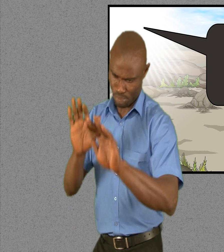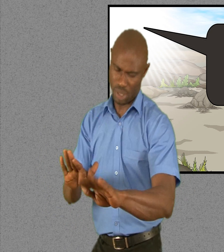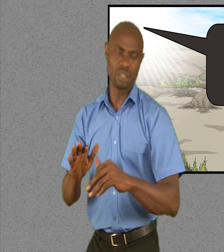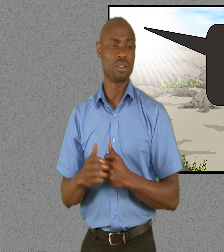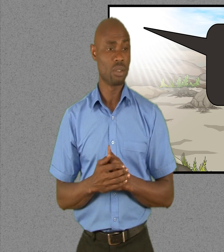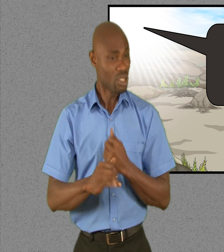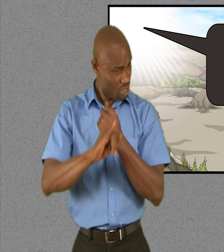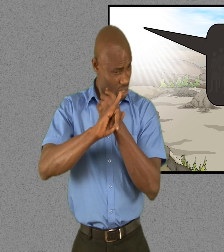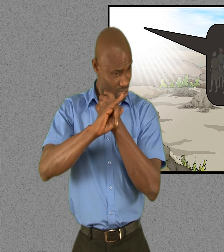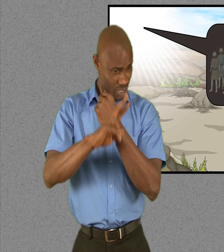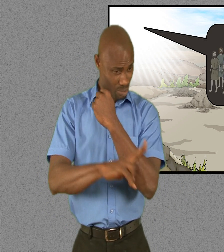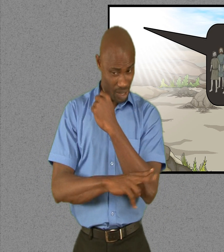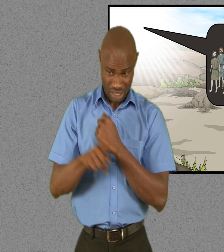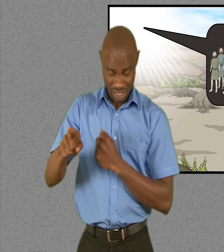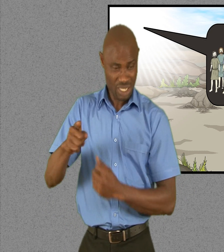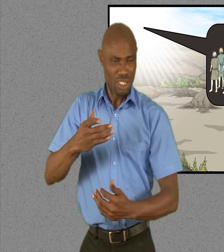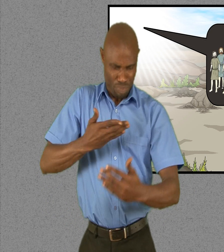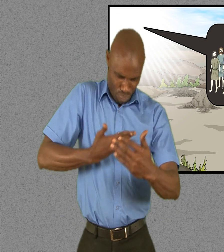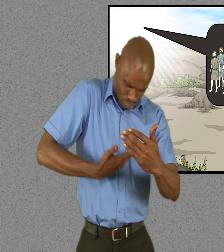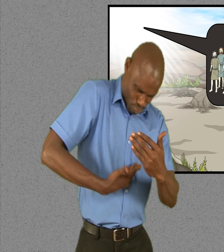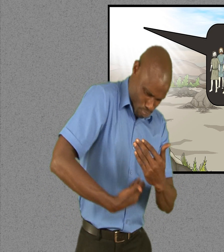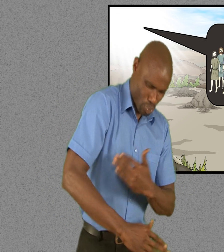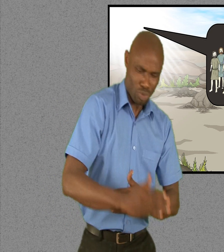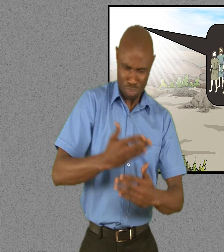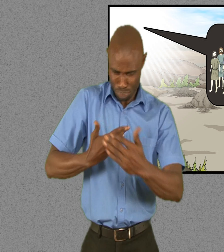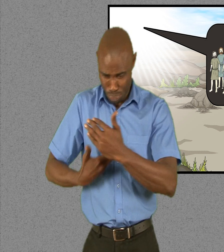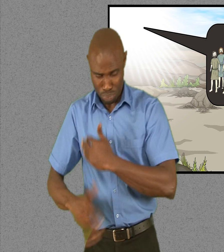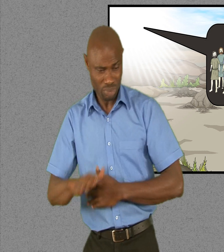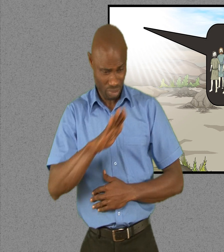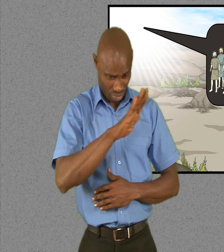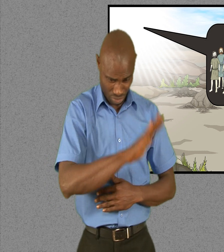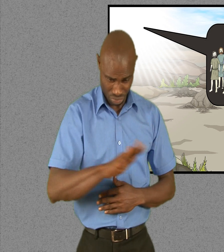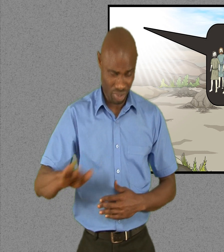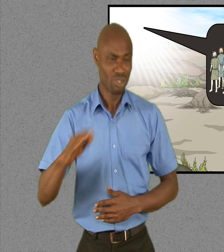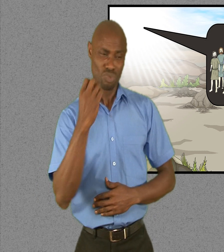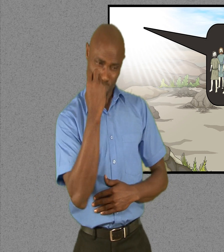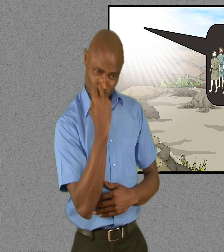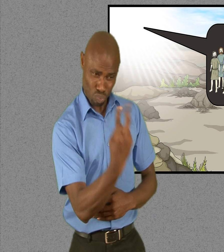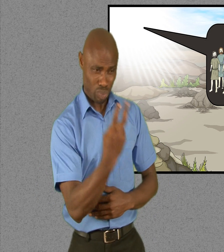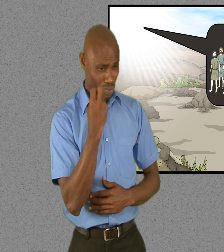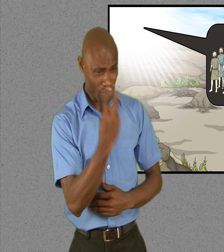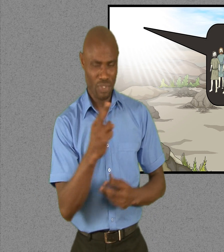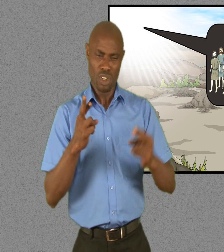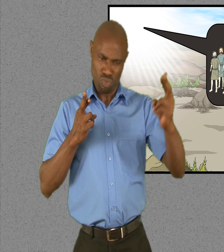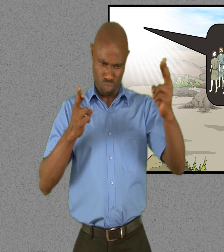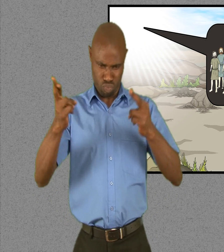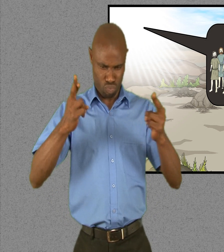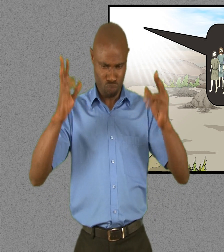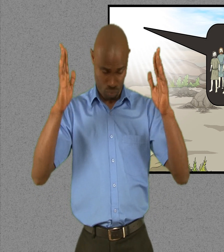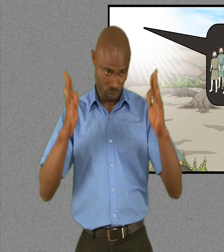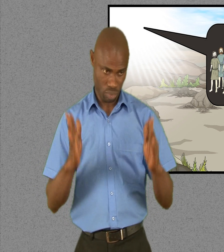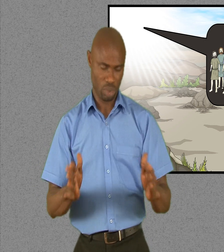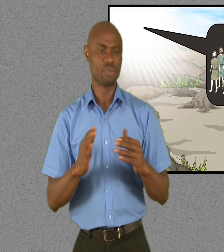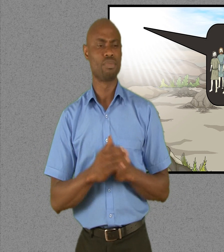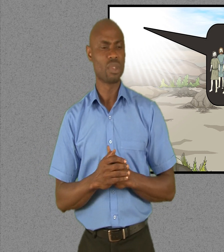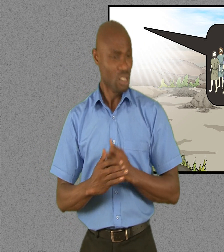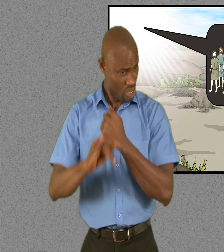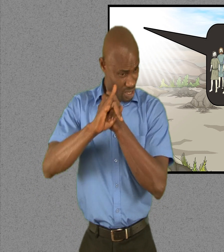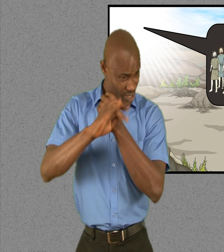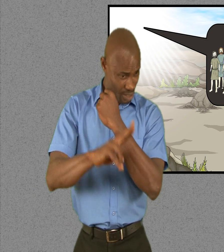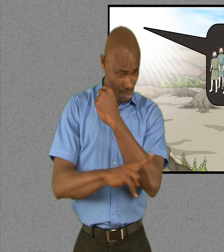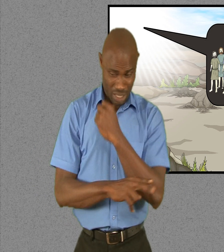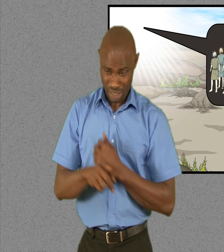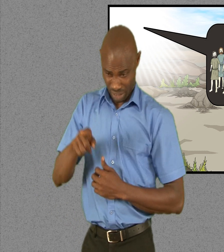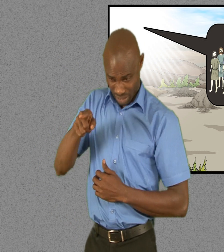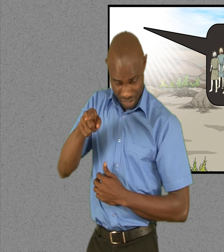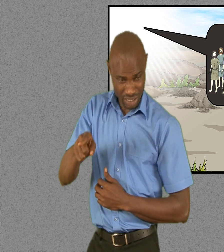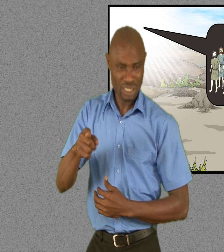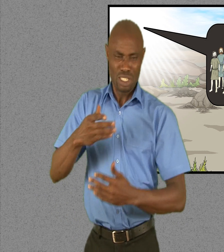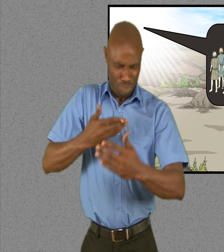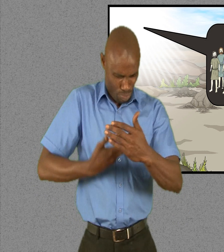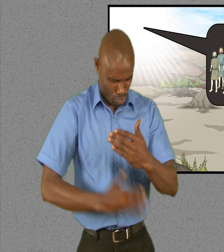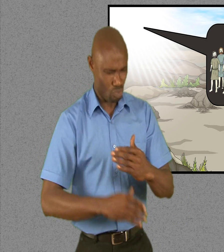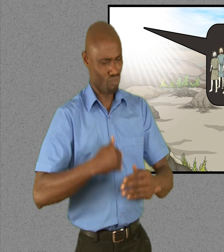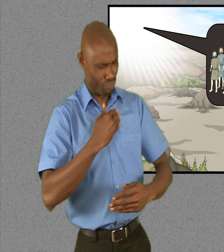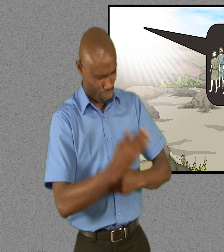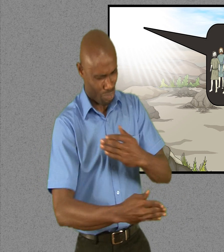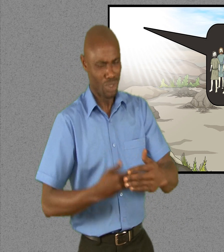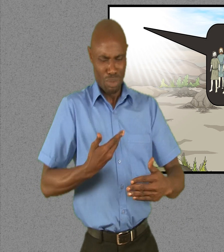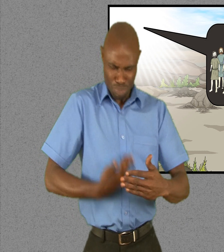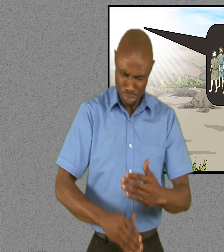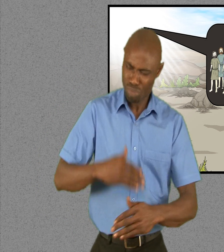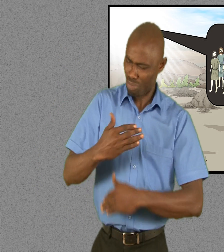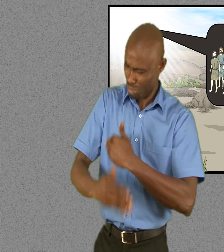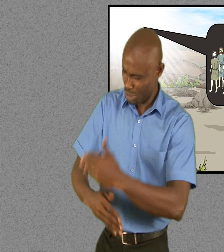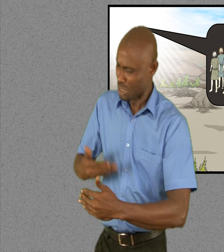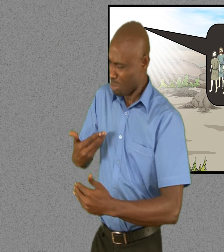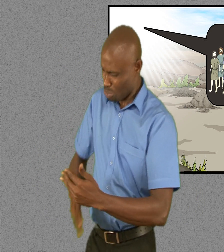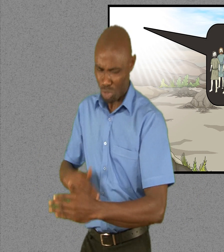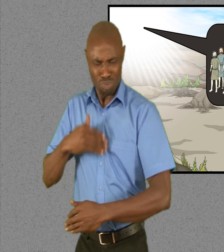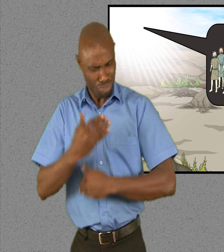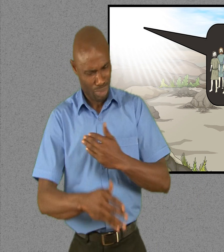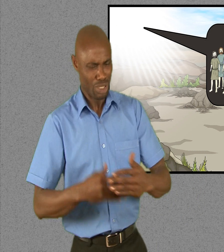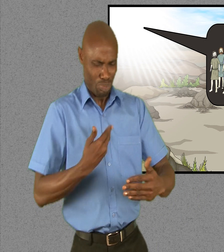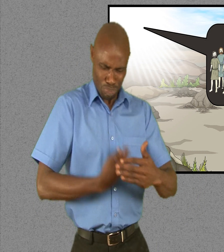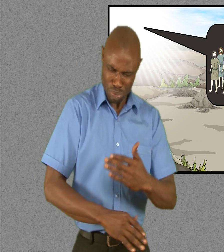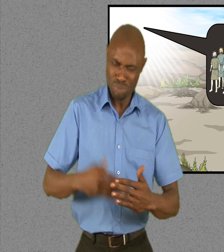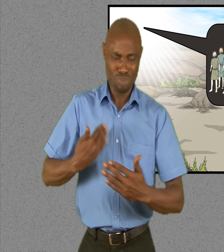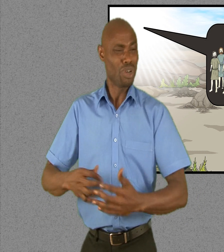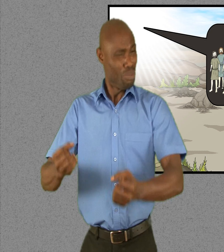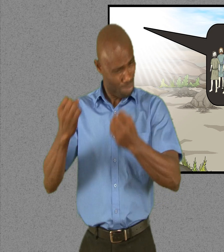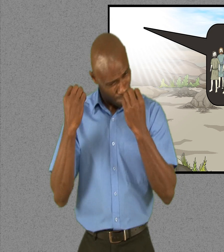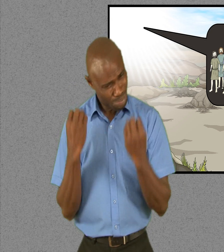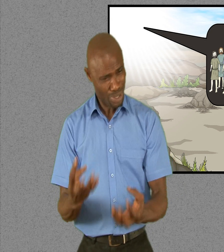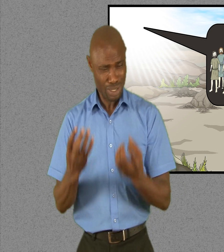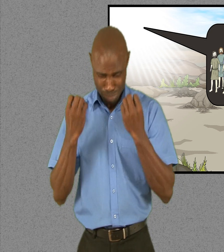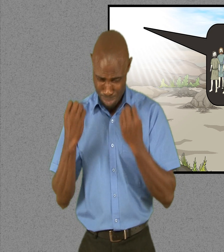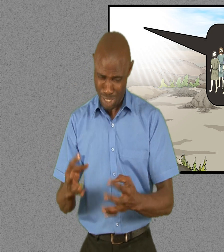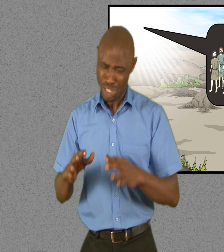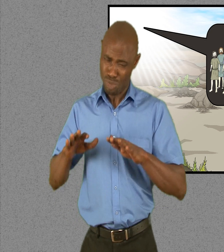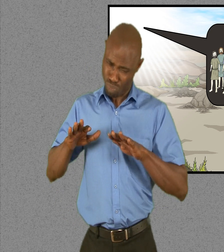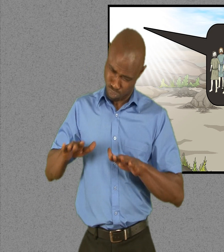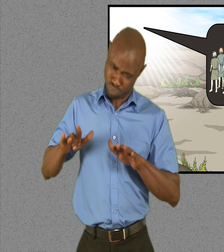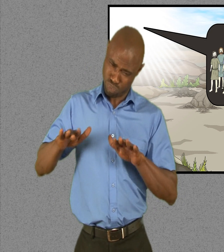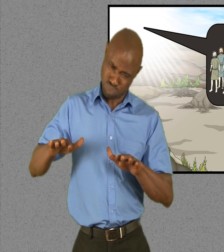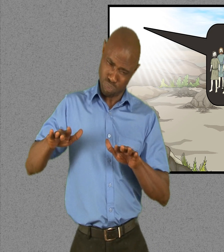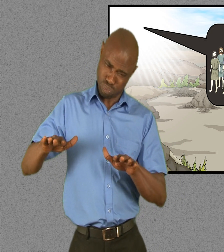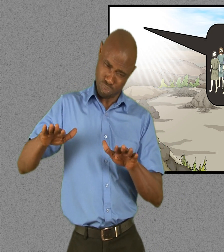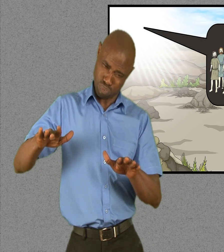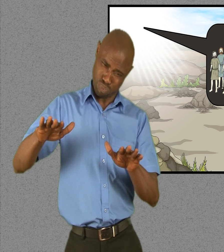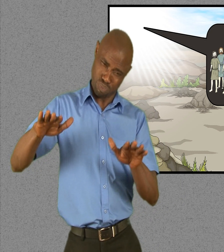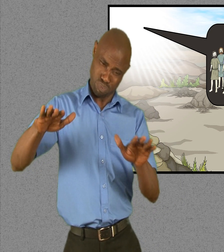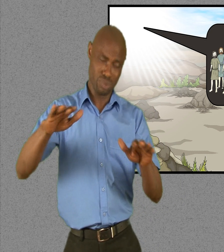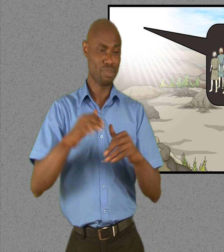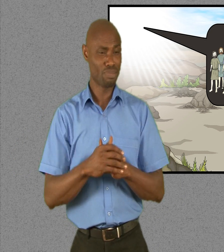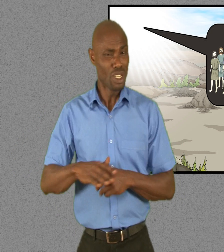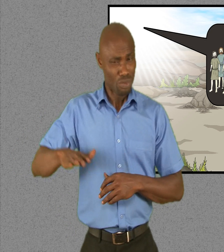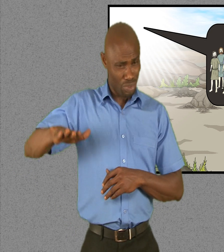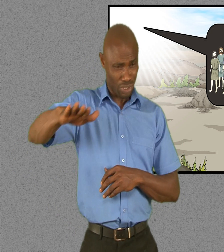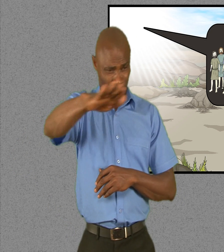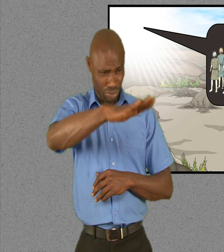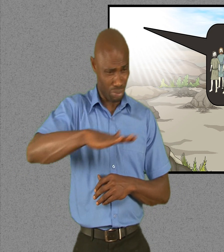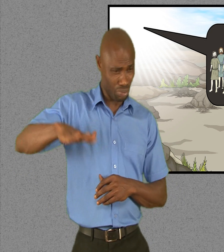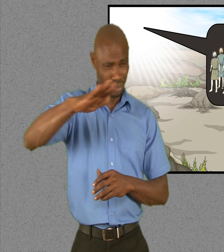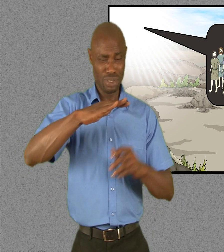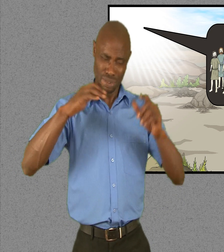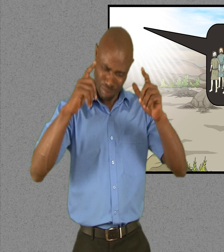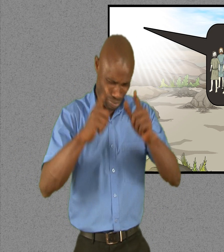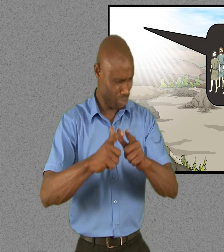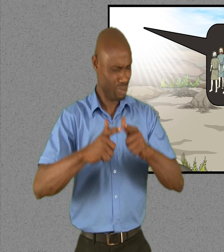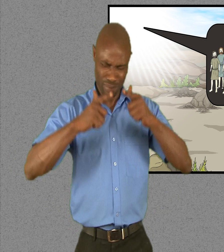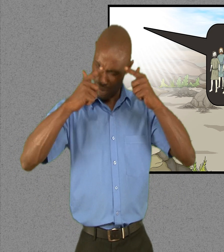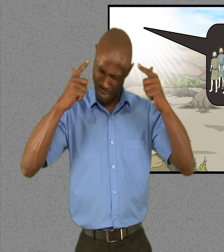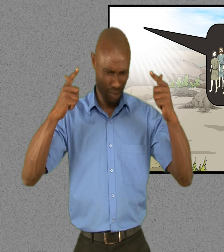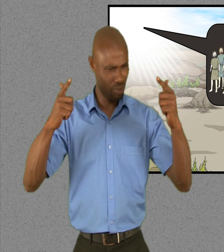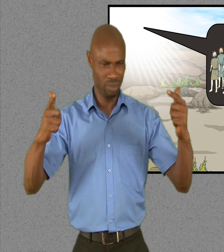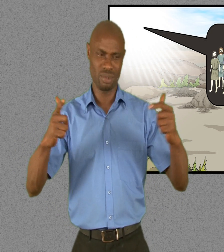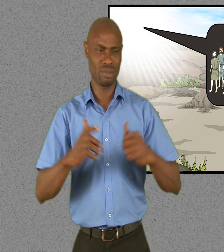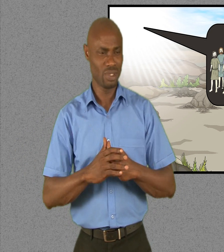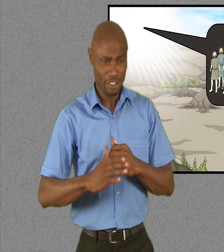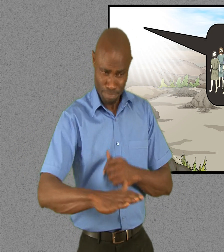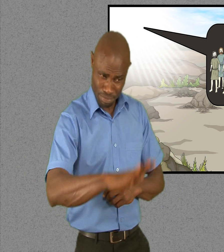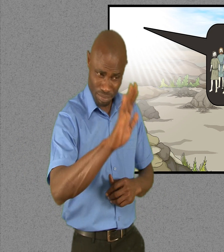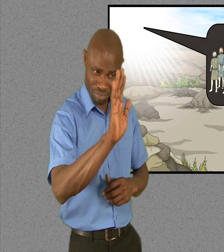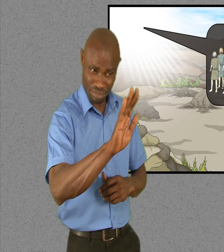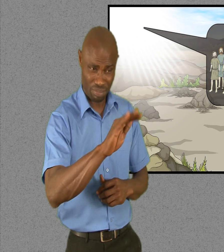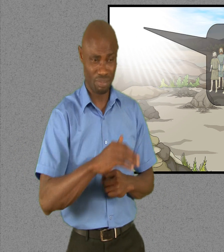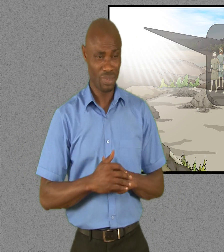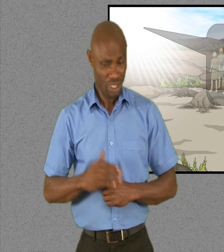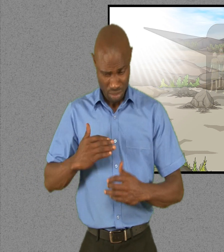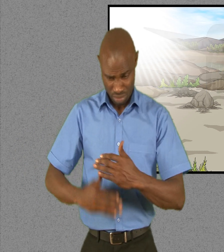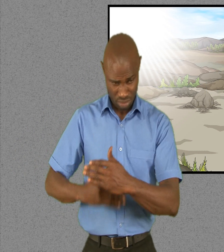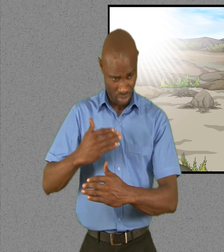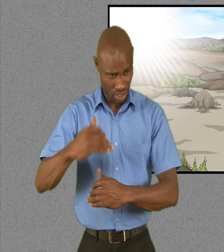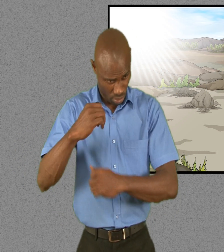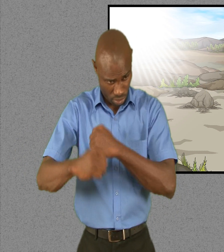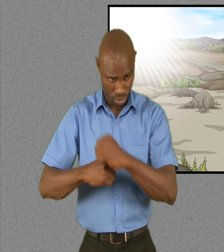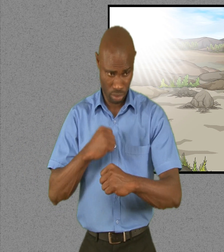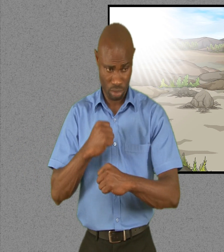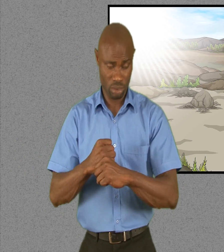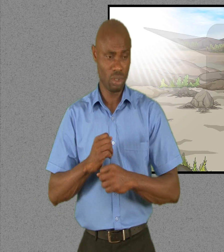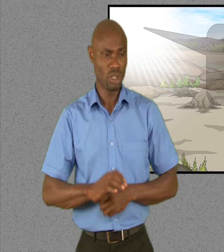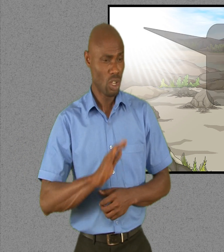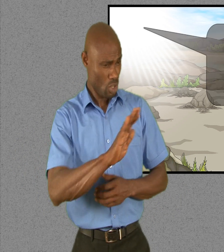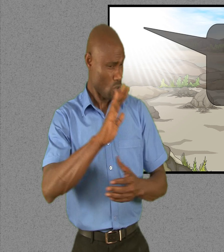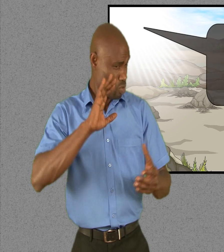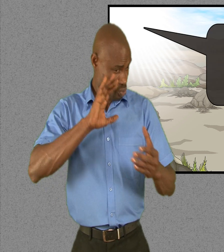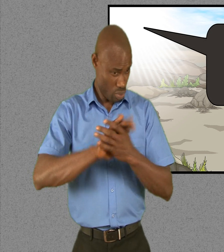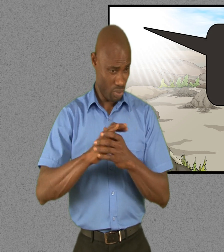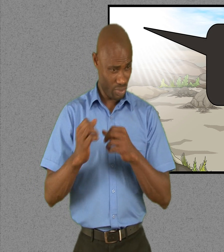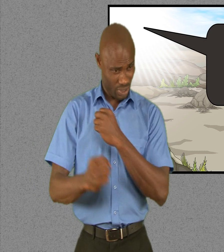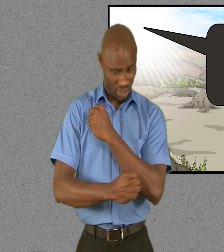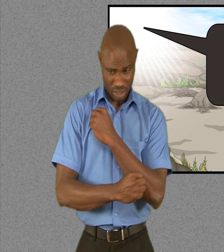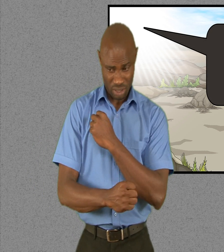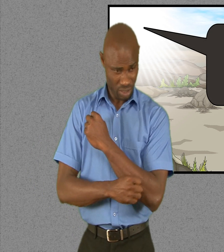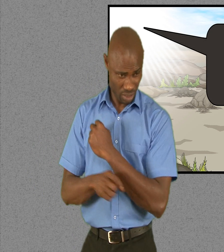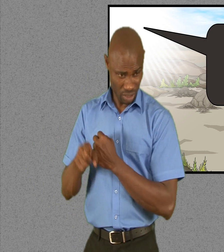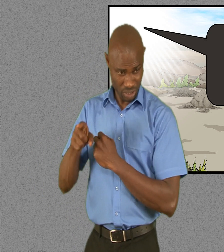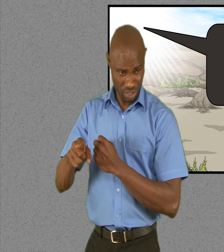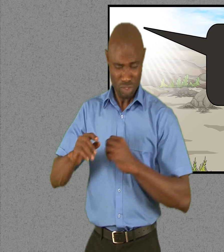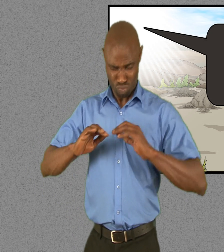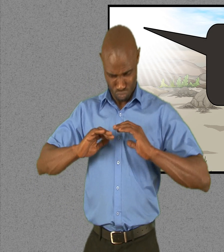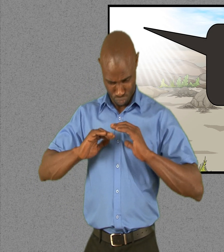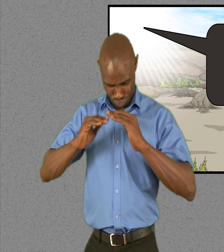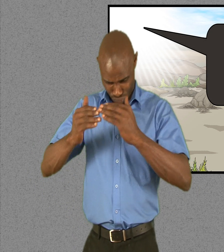He will become the father of twelve rulers, and I will make him into a great nation.